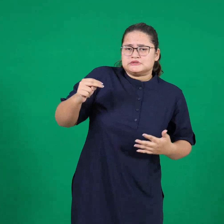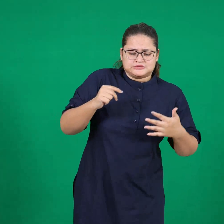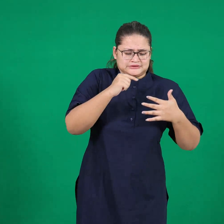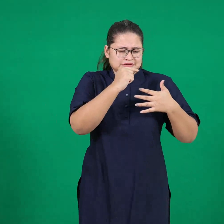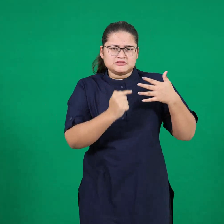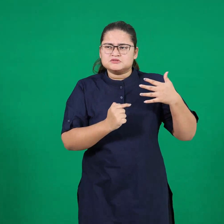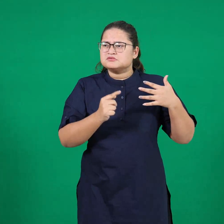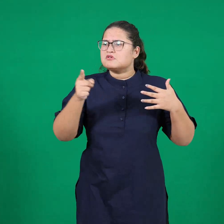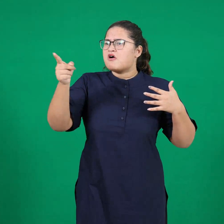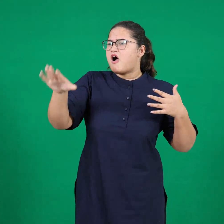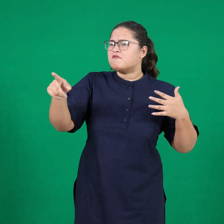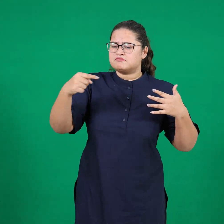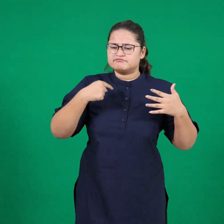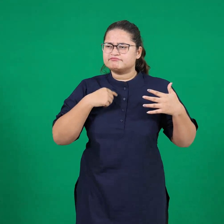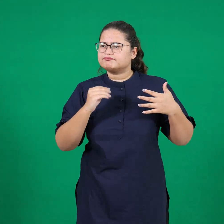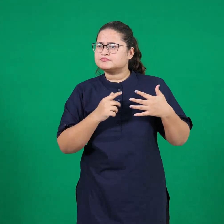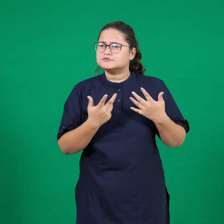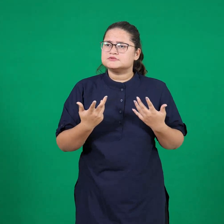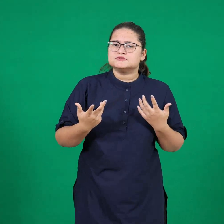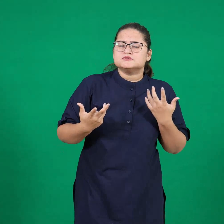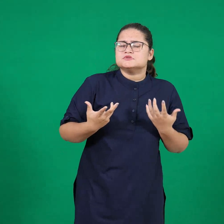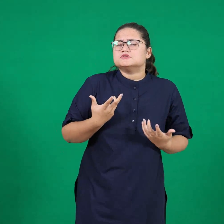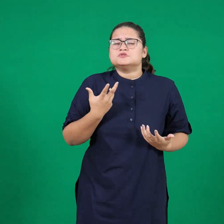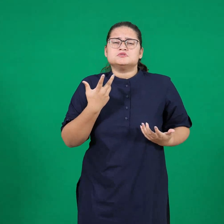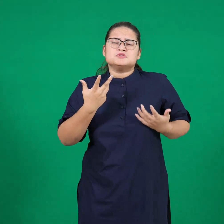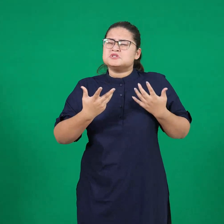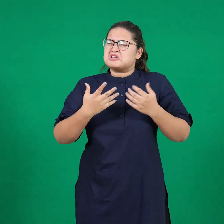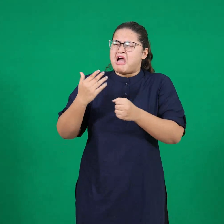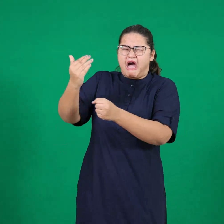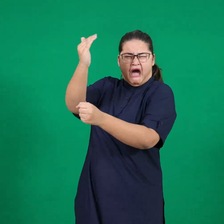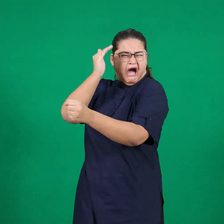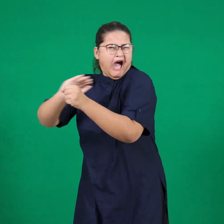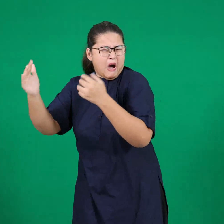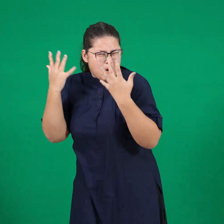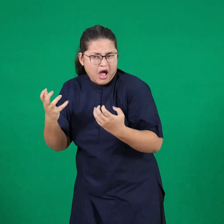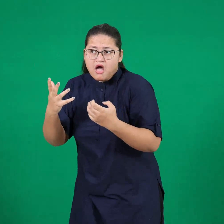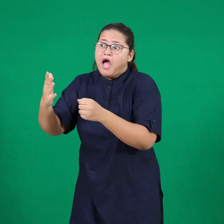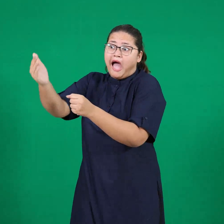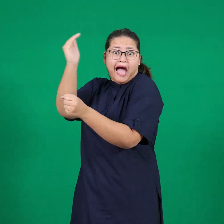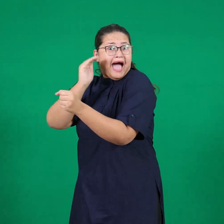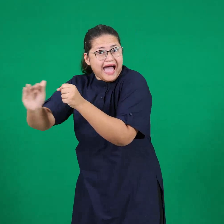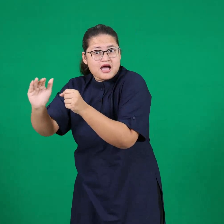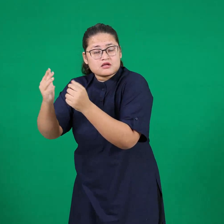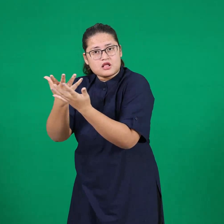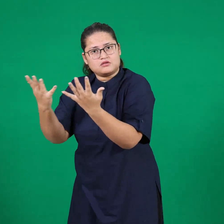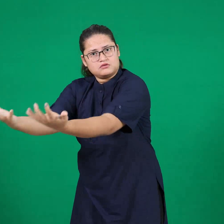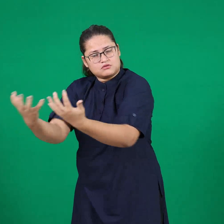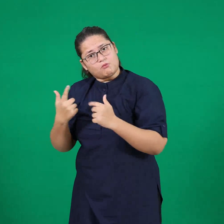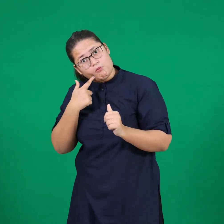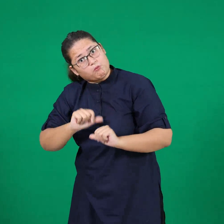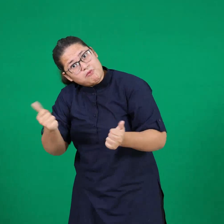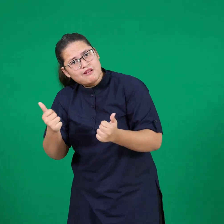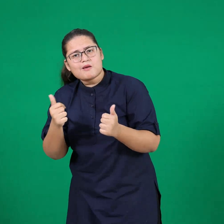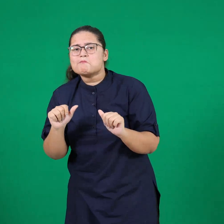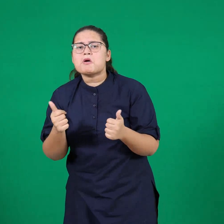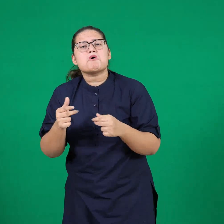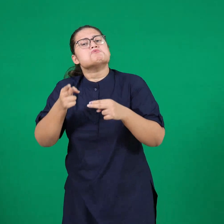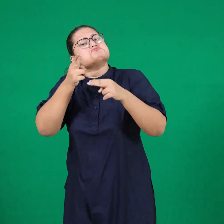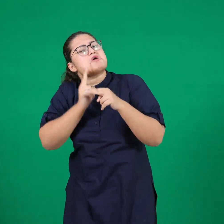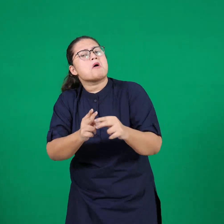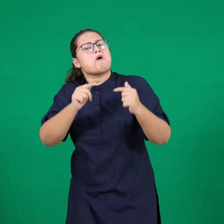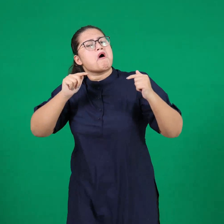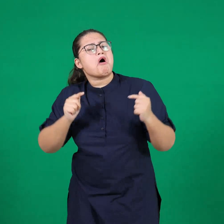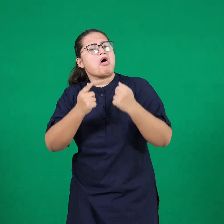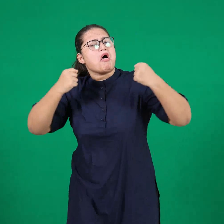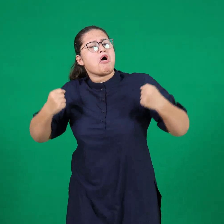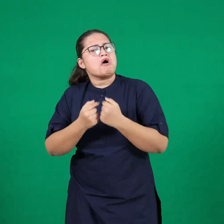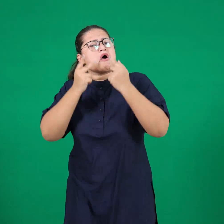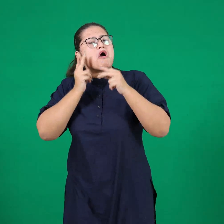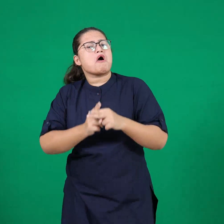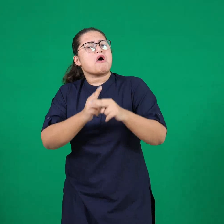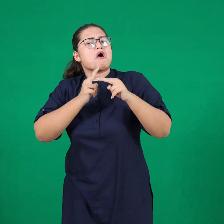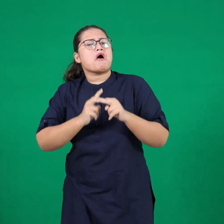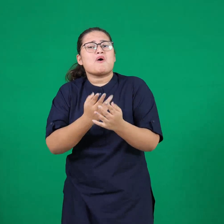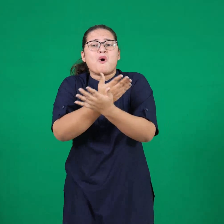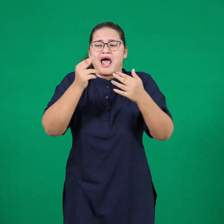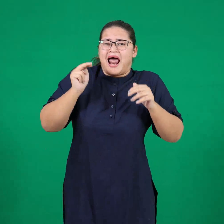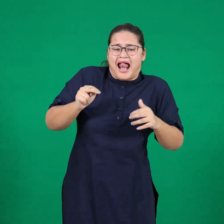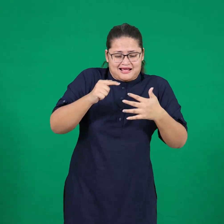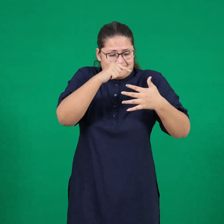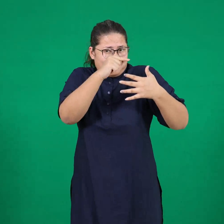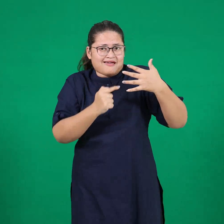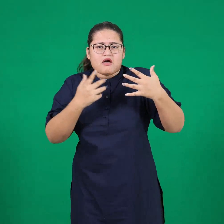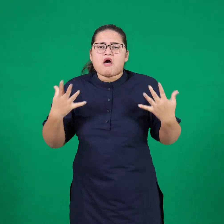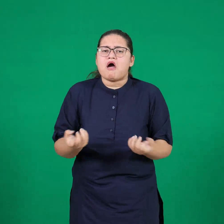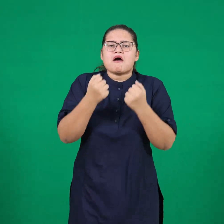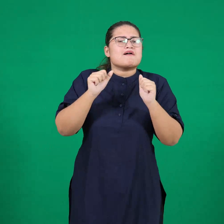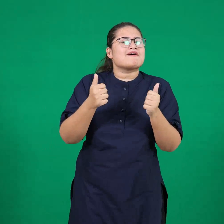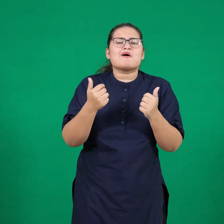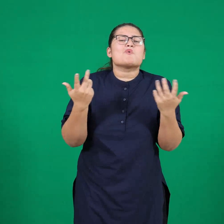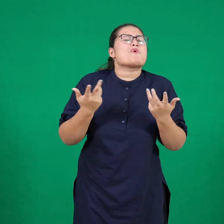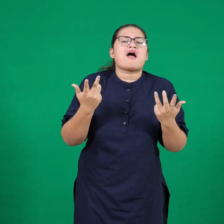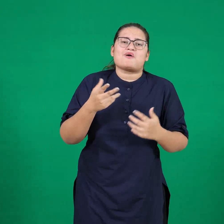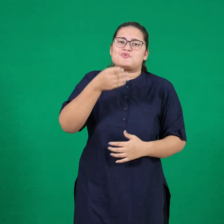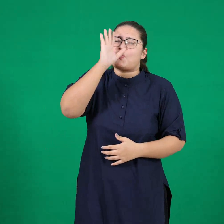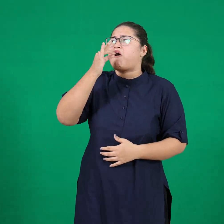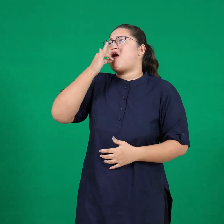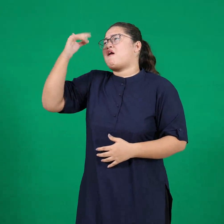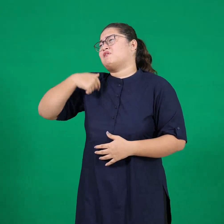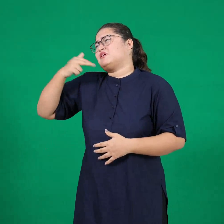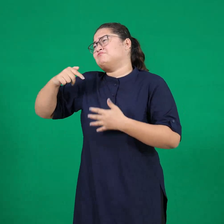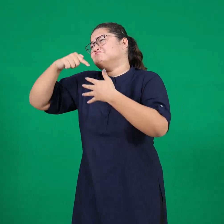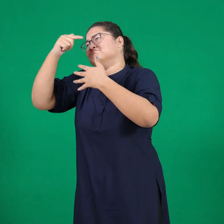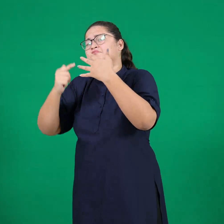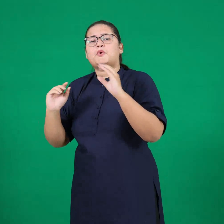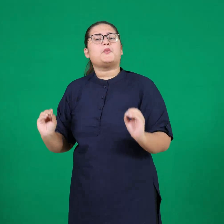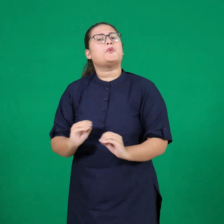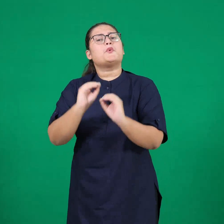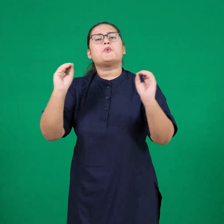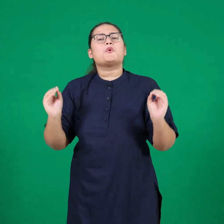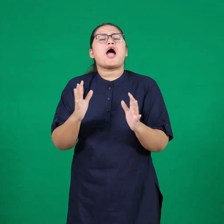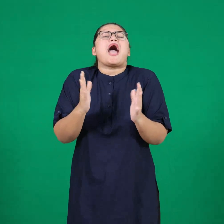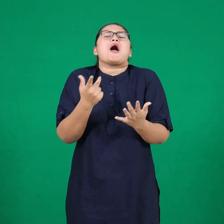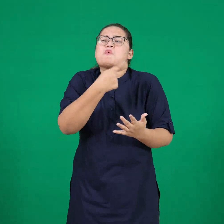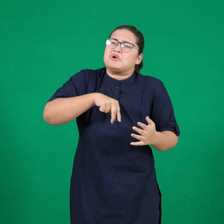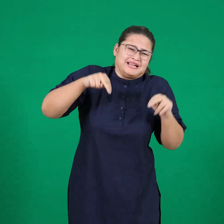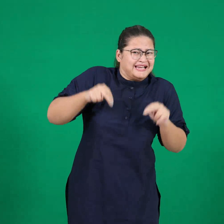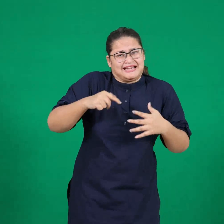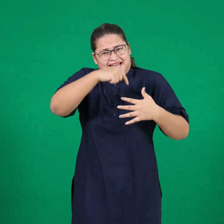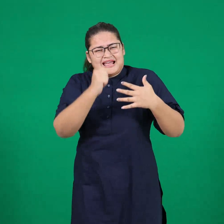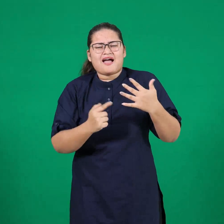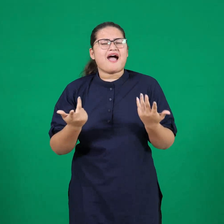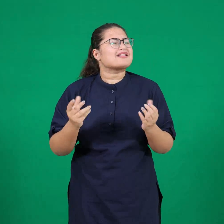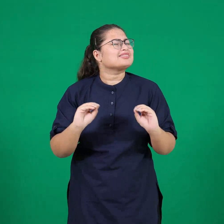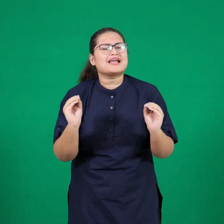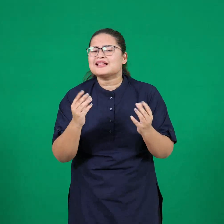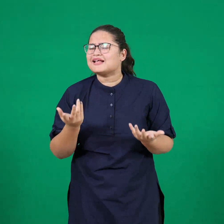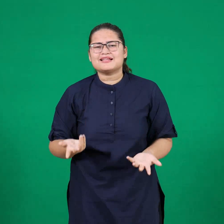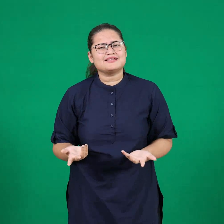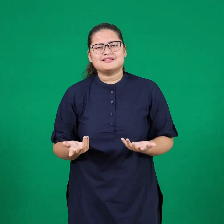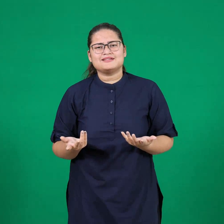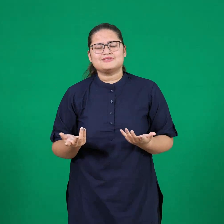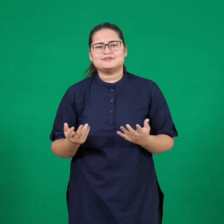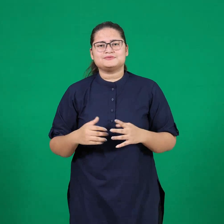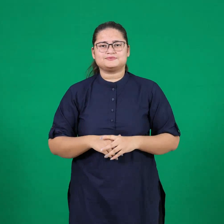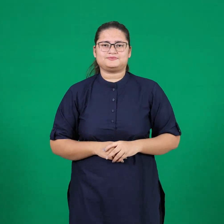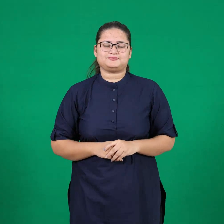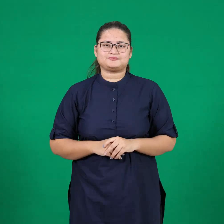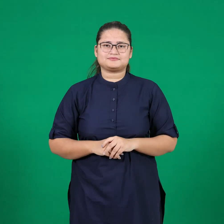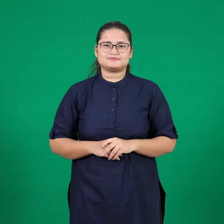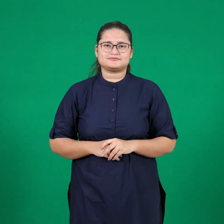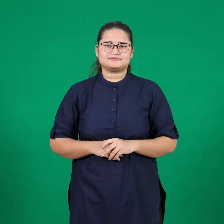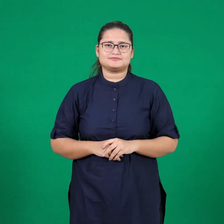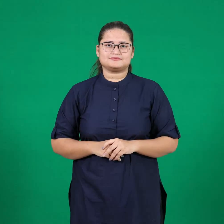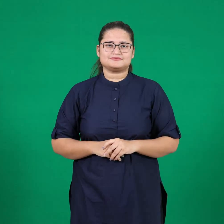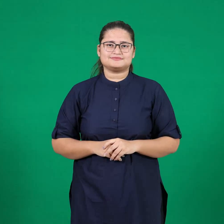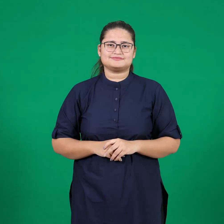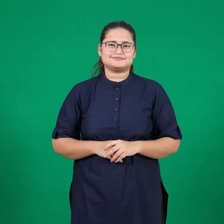you kill and covet, but are unable to obtain it. You quarrel and fight. You do not have, because you do not ask.